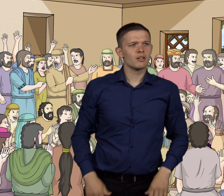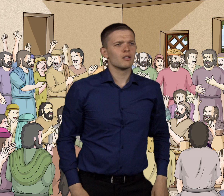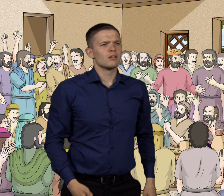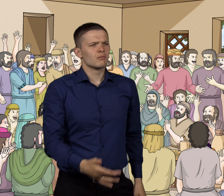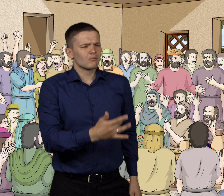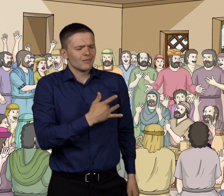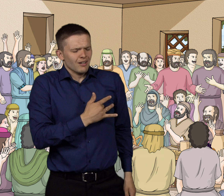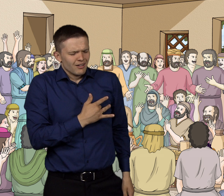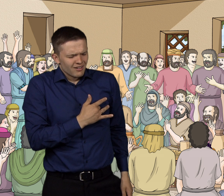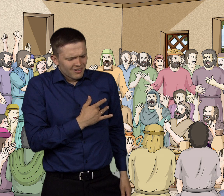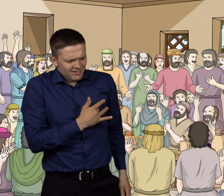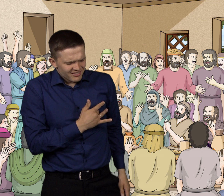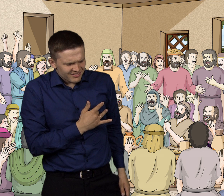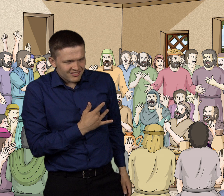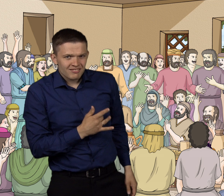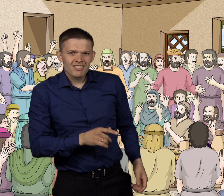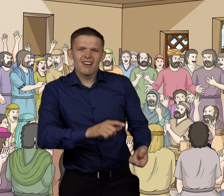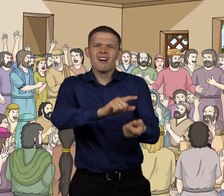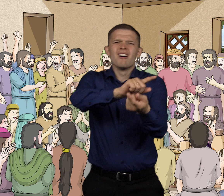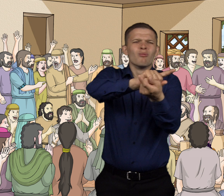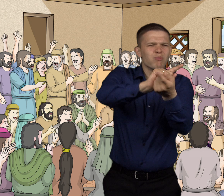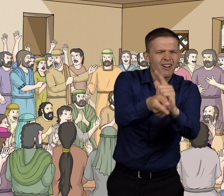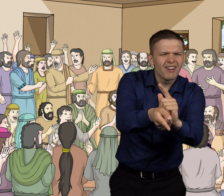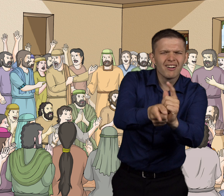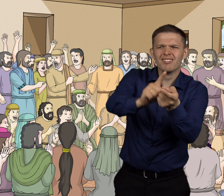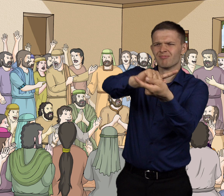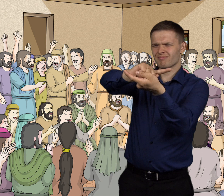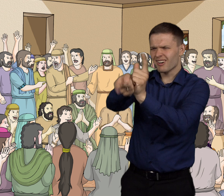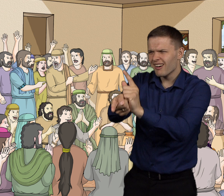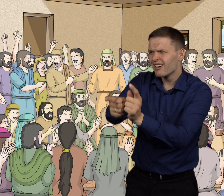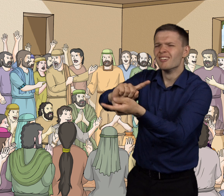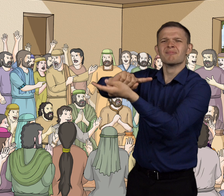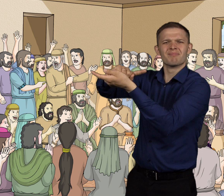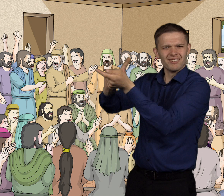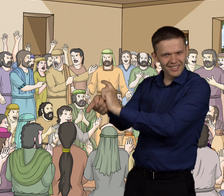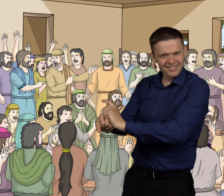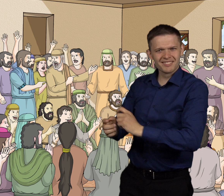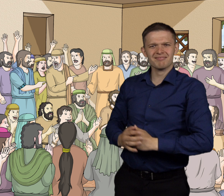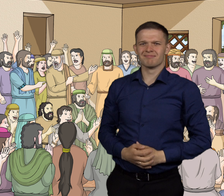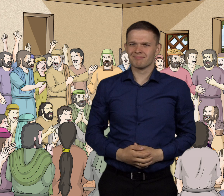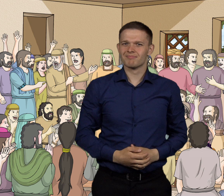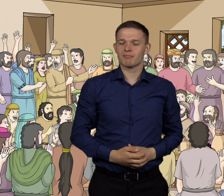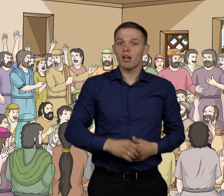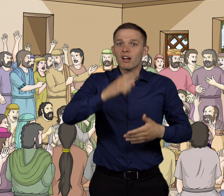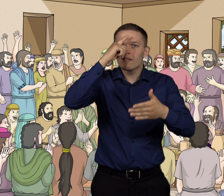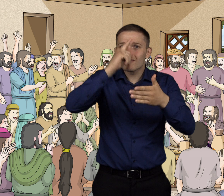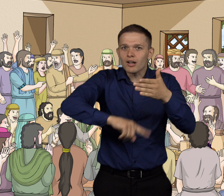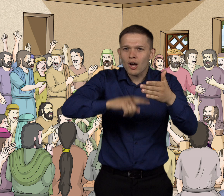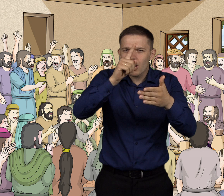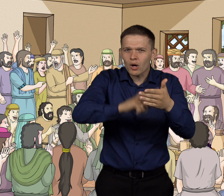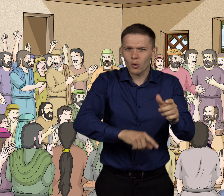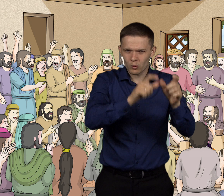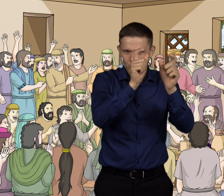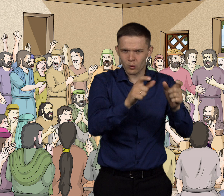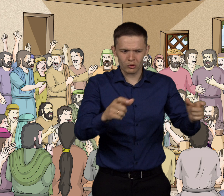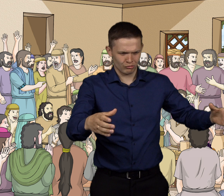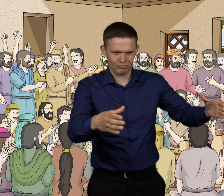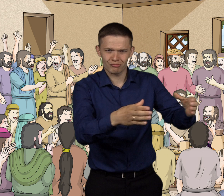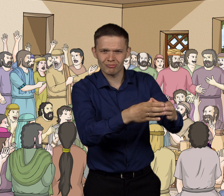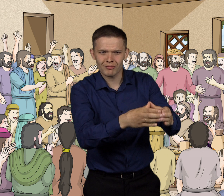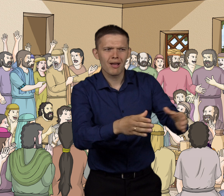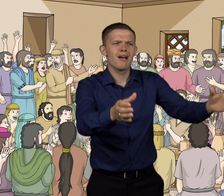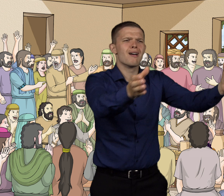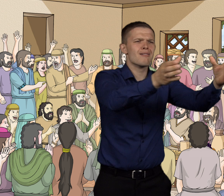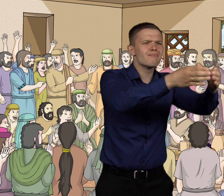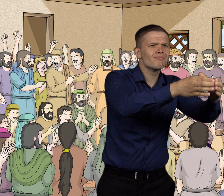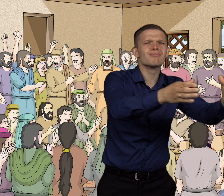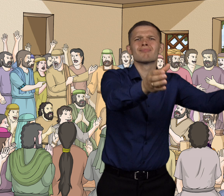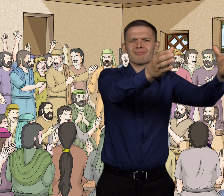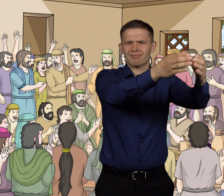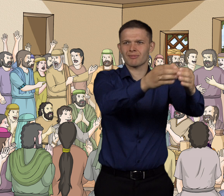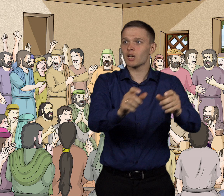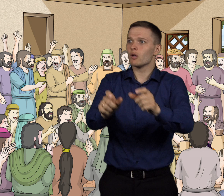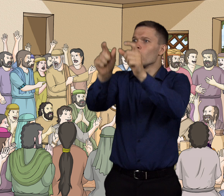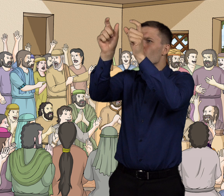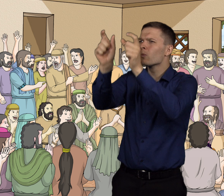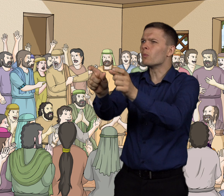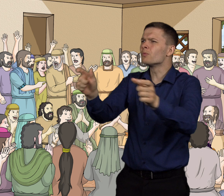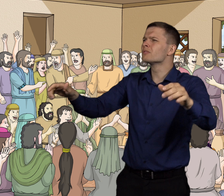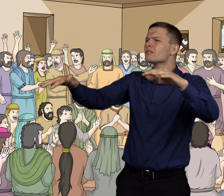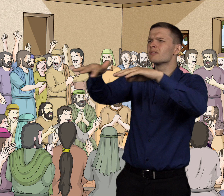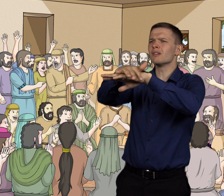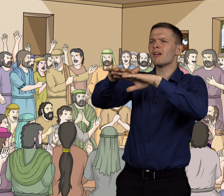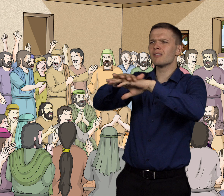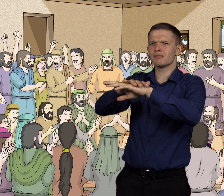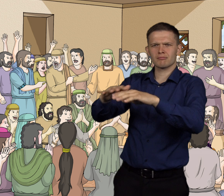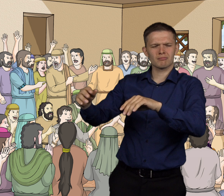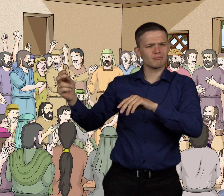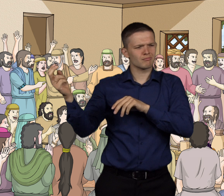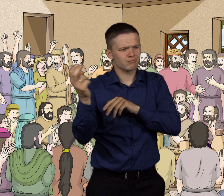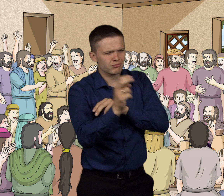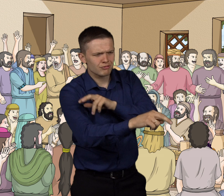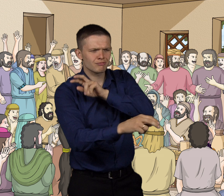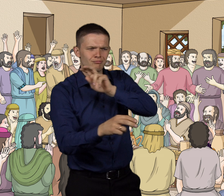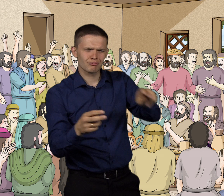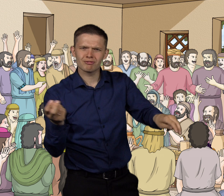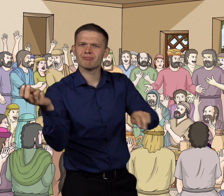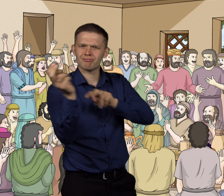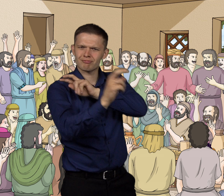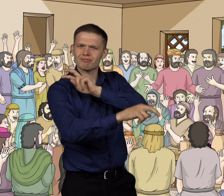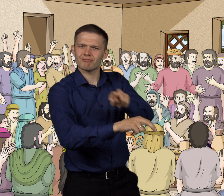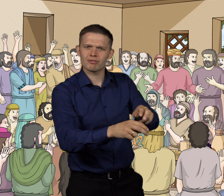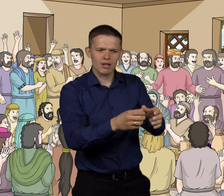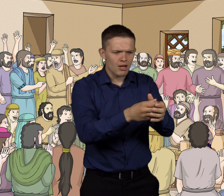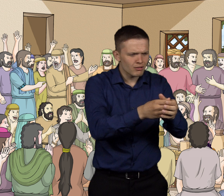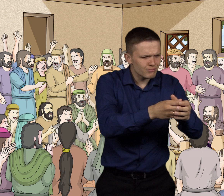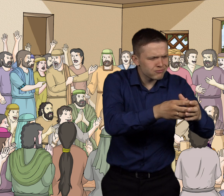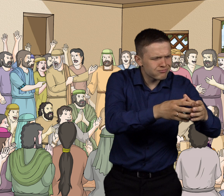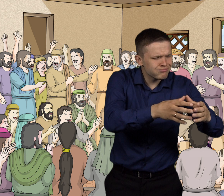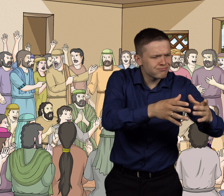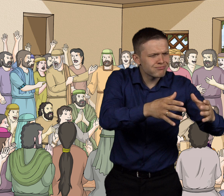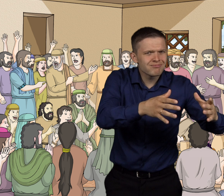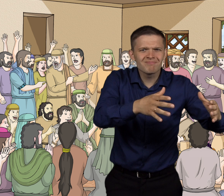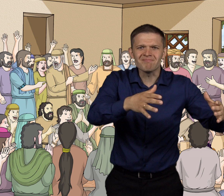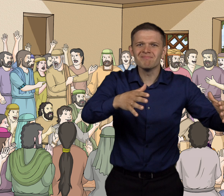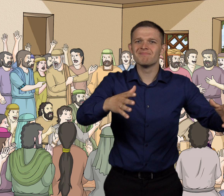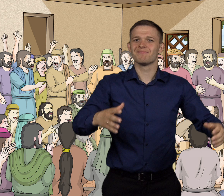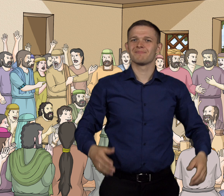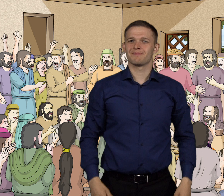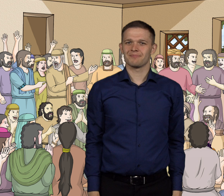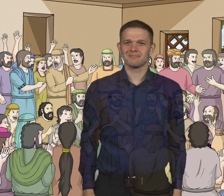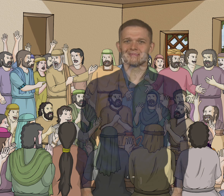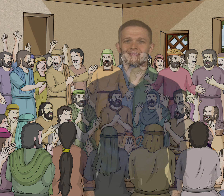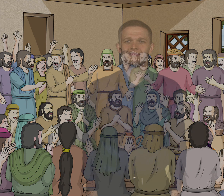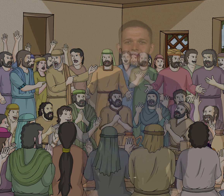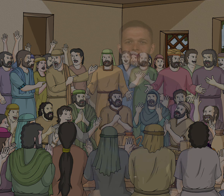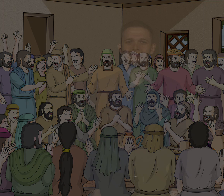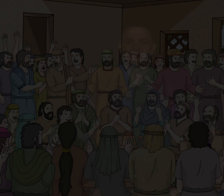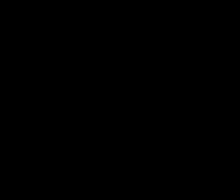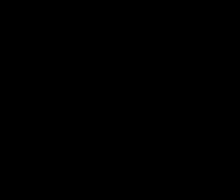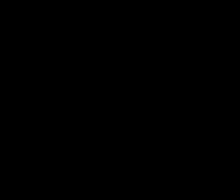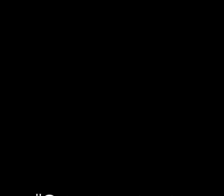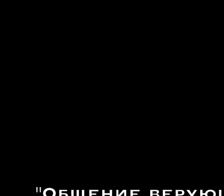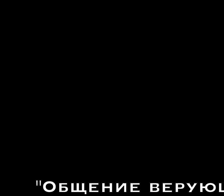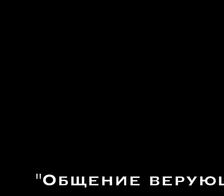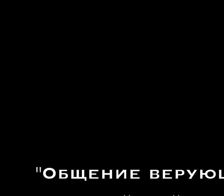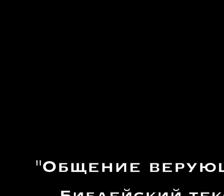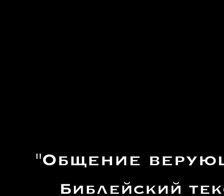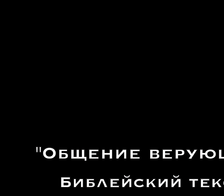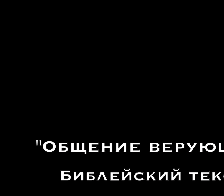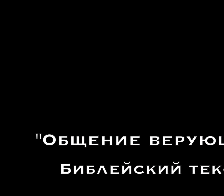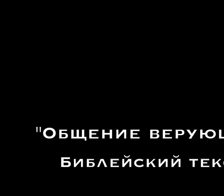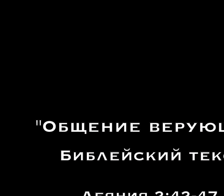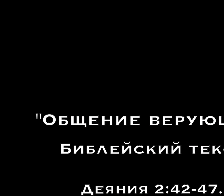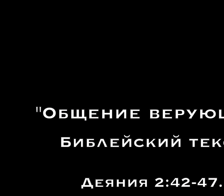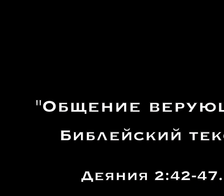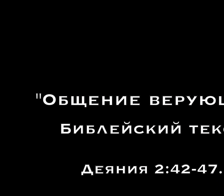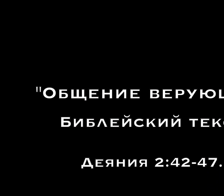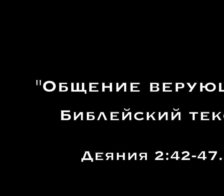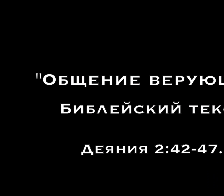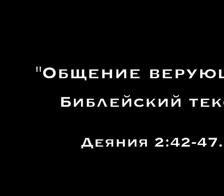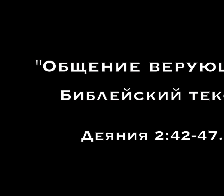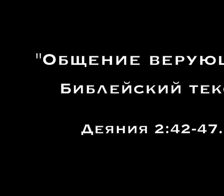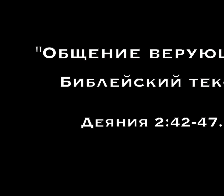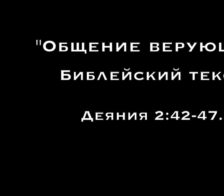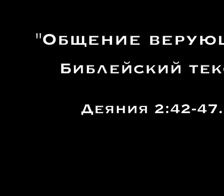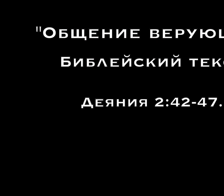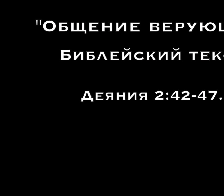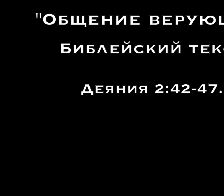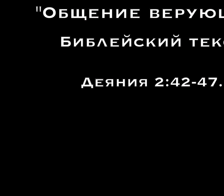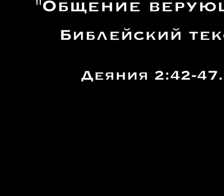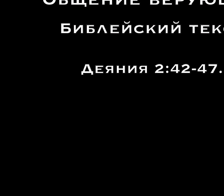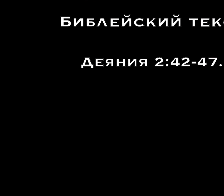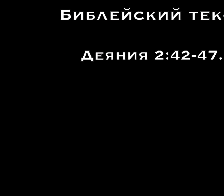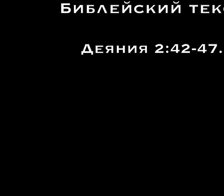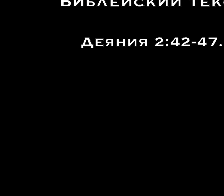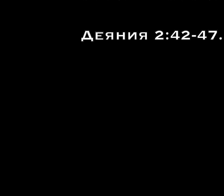And the Lord added to their number daily those who were being saved.